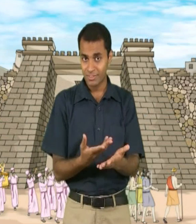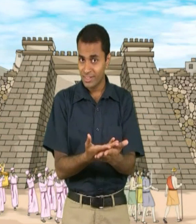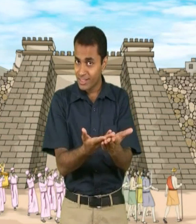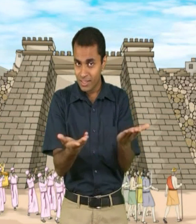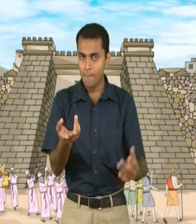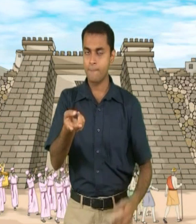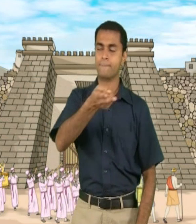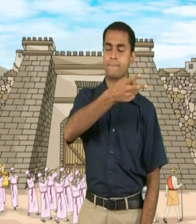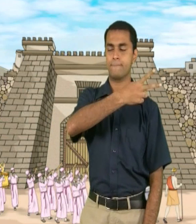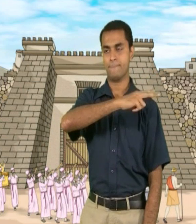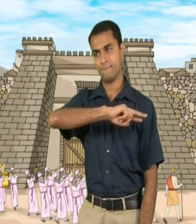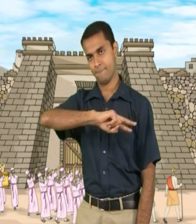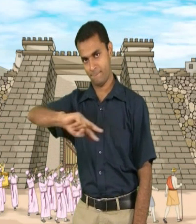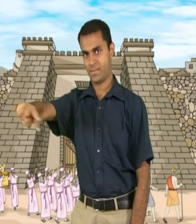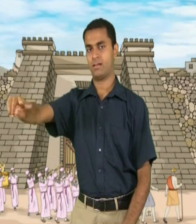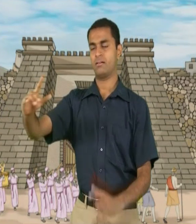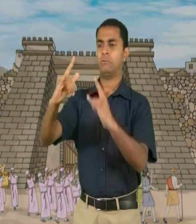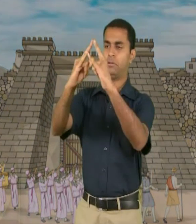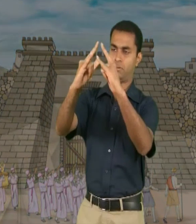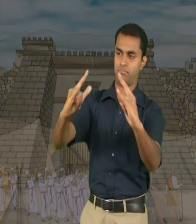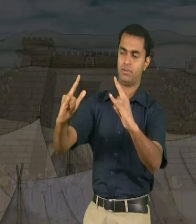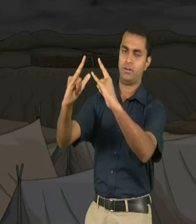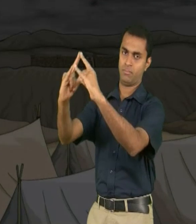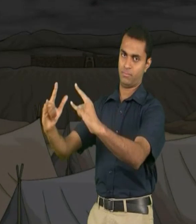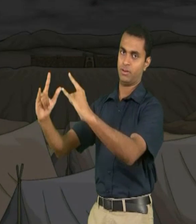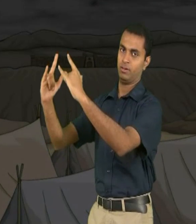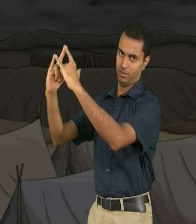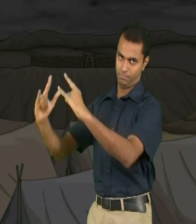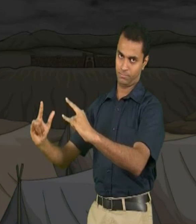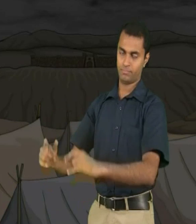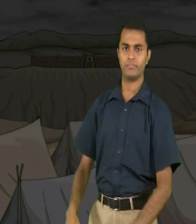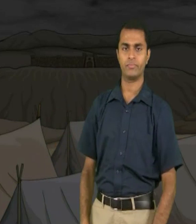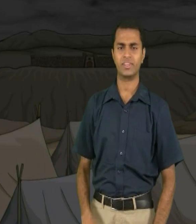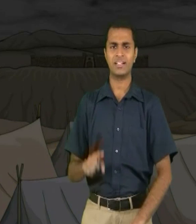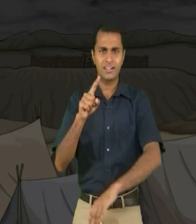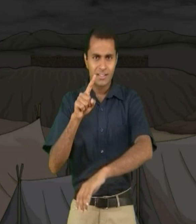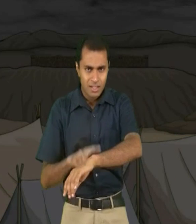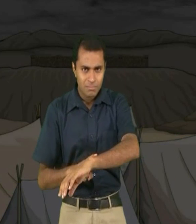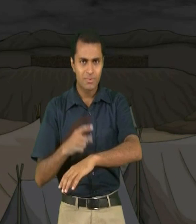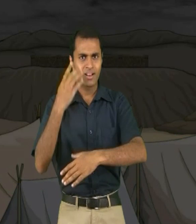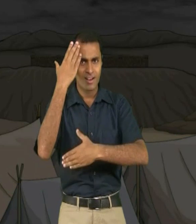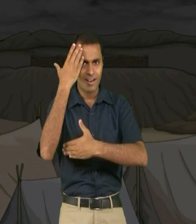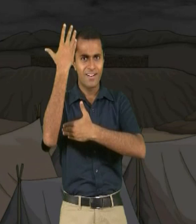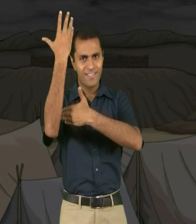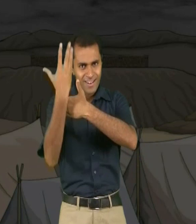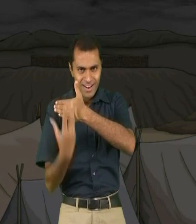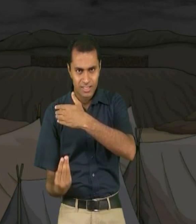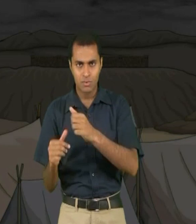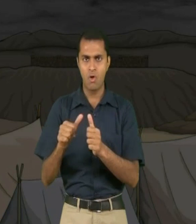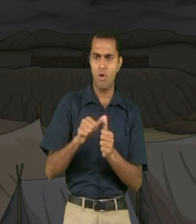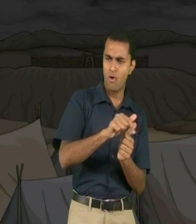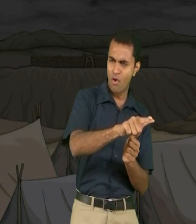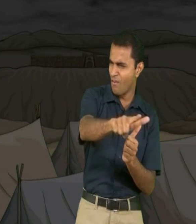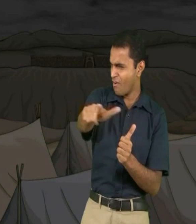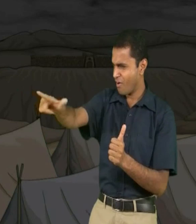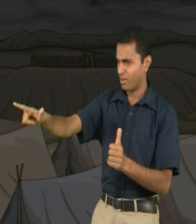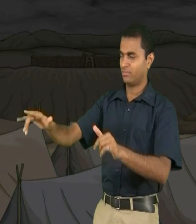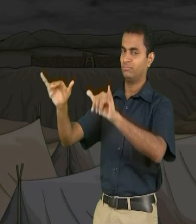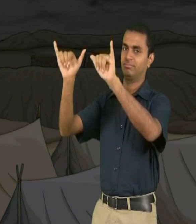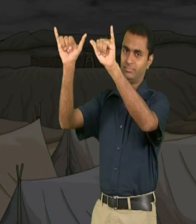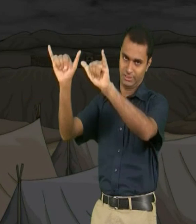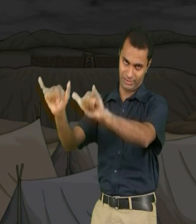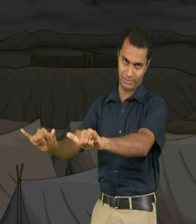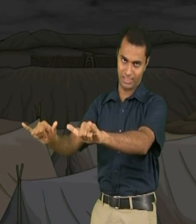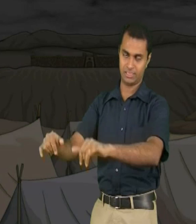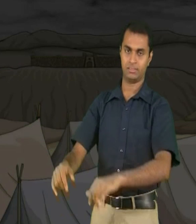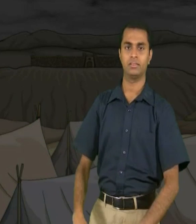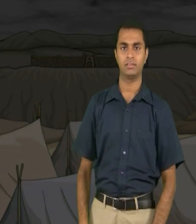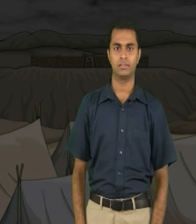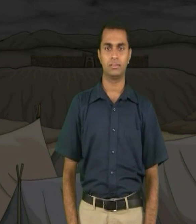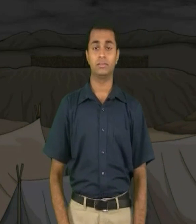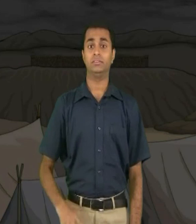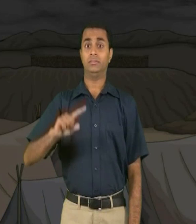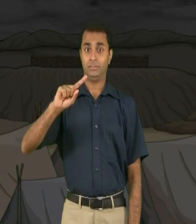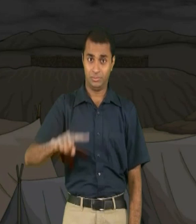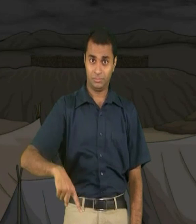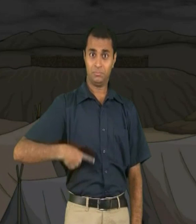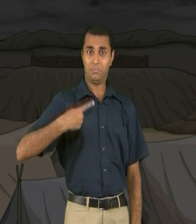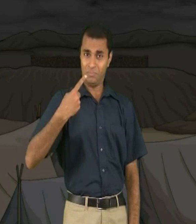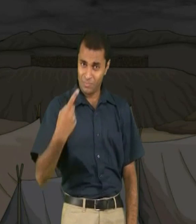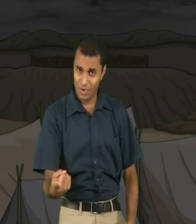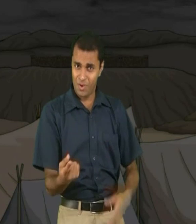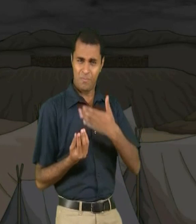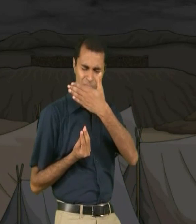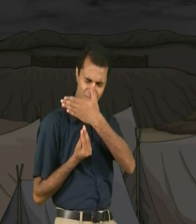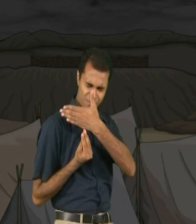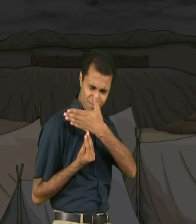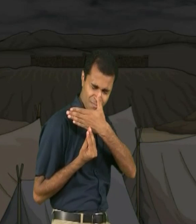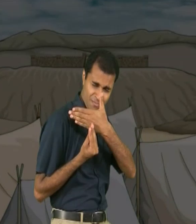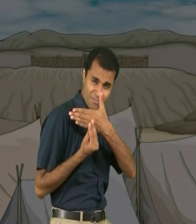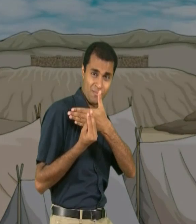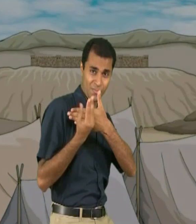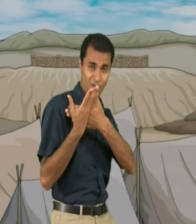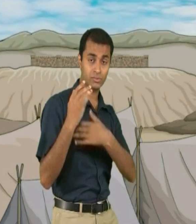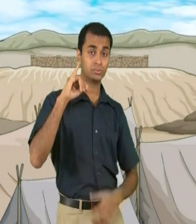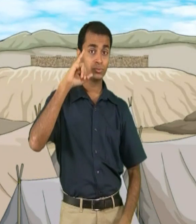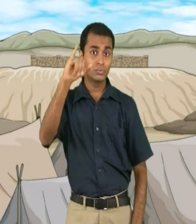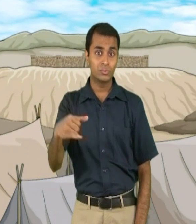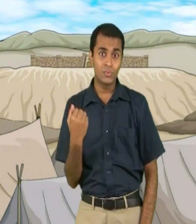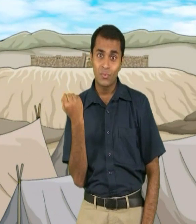And the people returned to the camp and spent the night there.